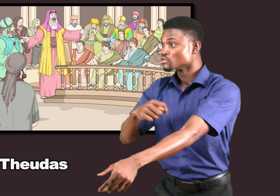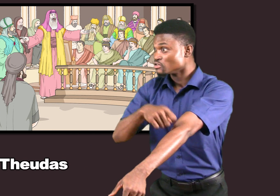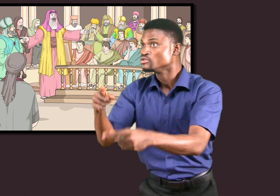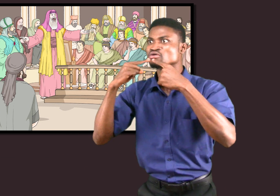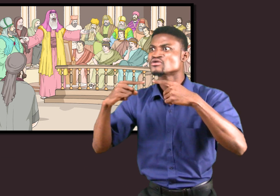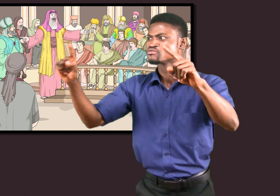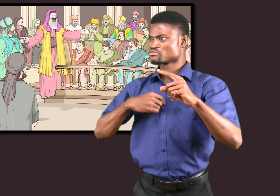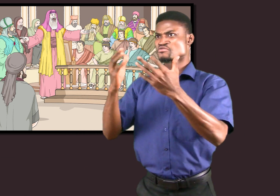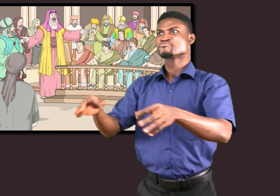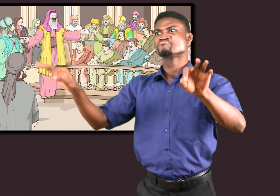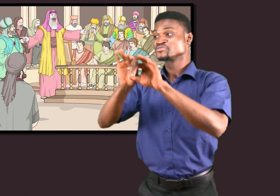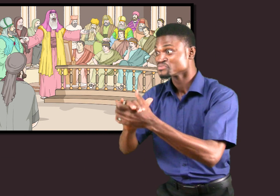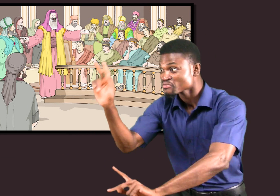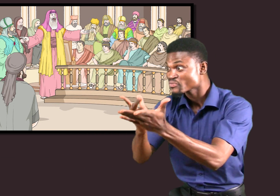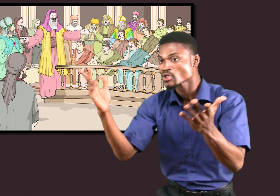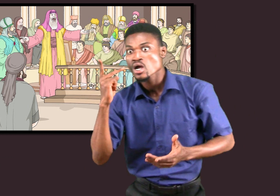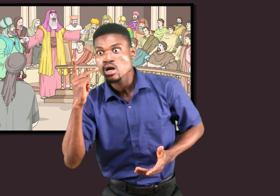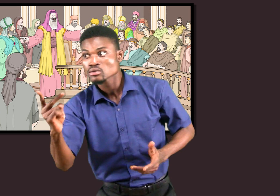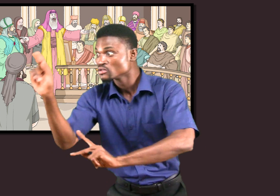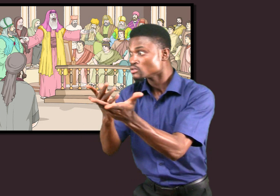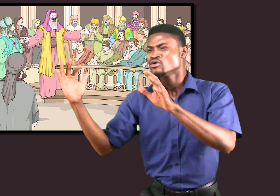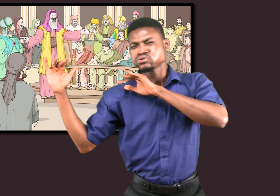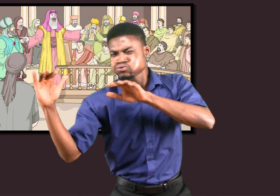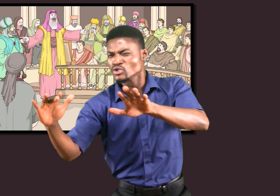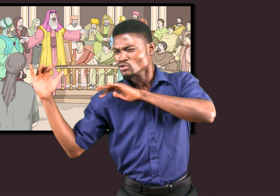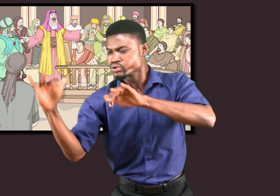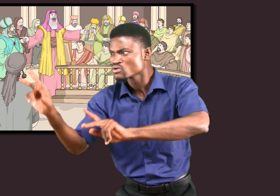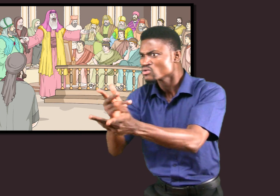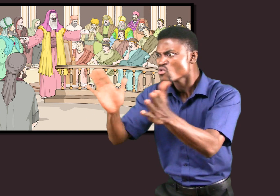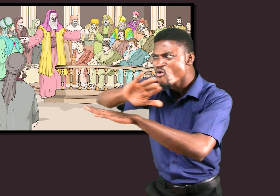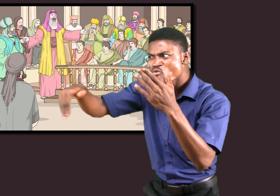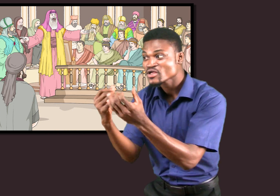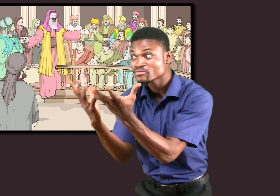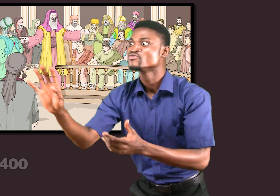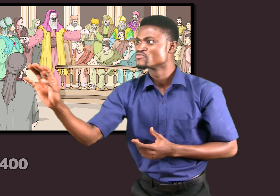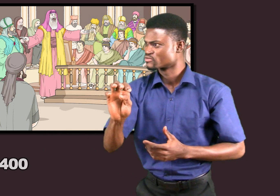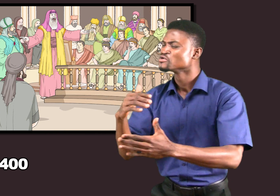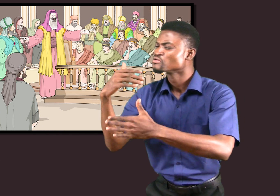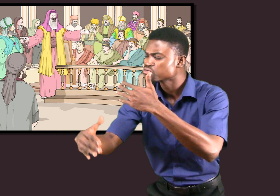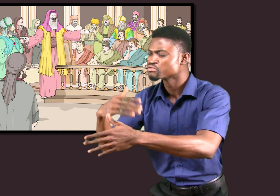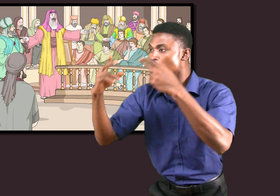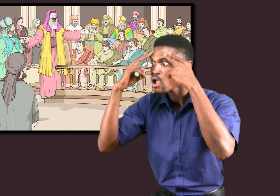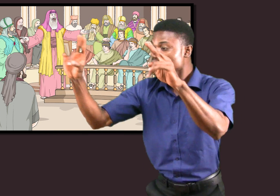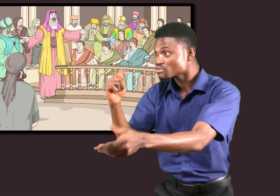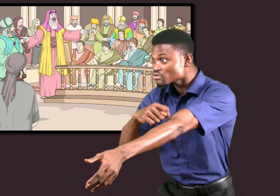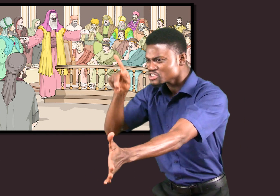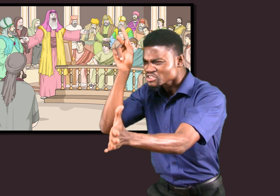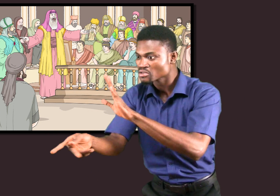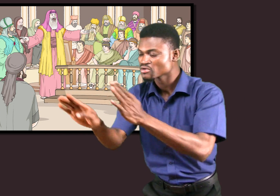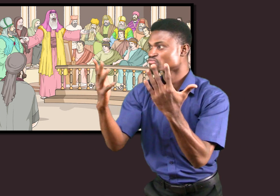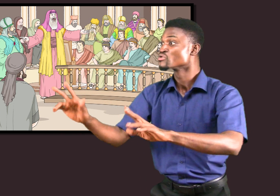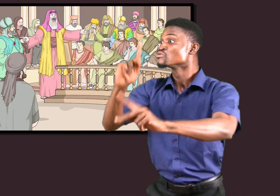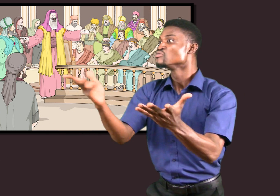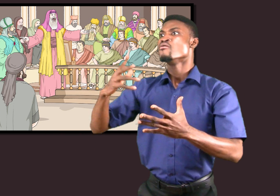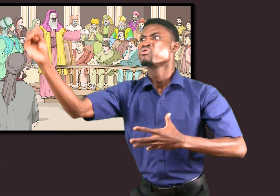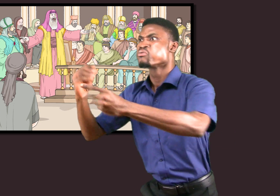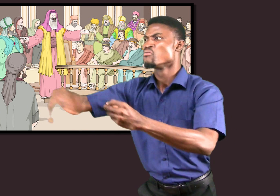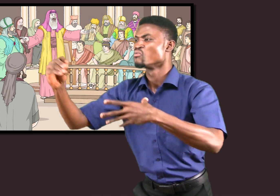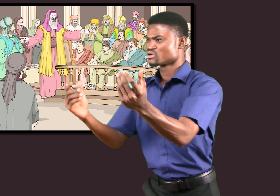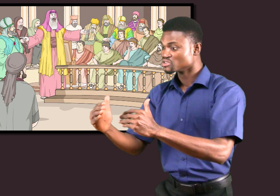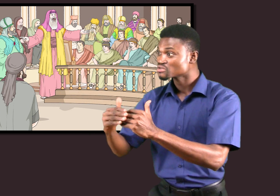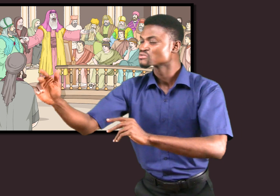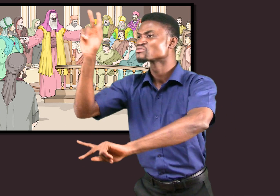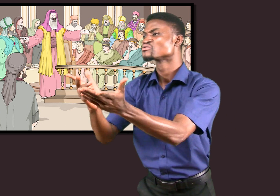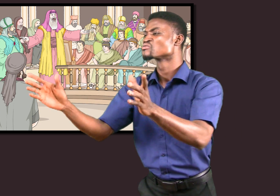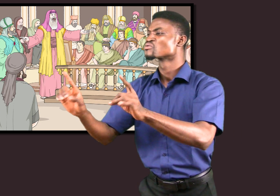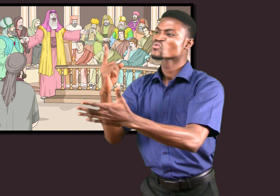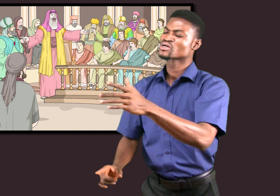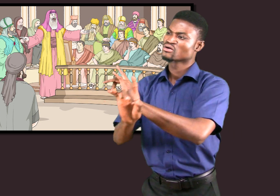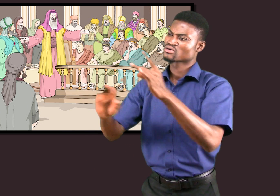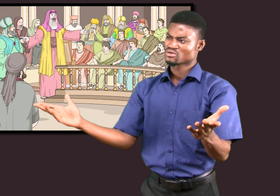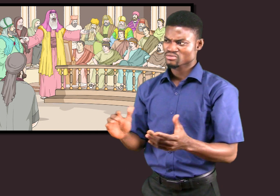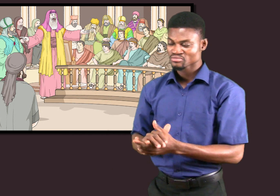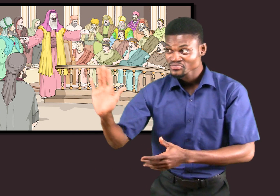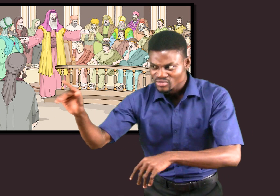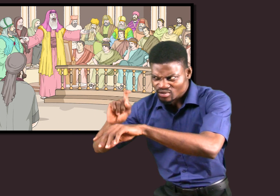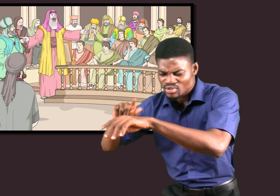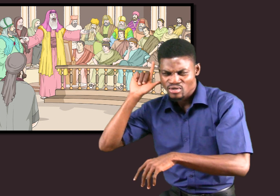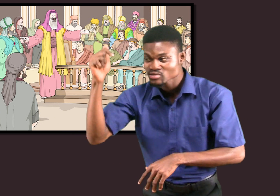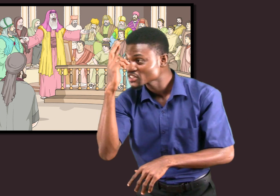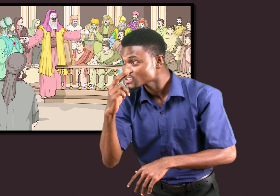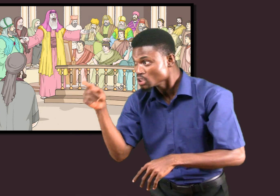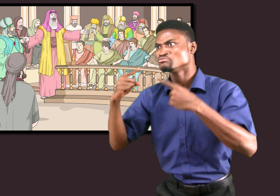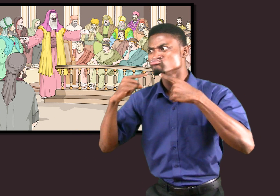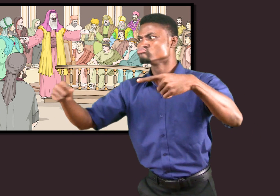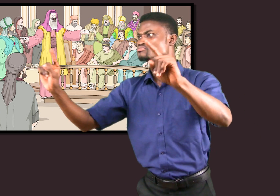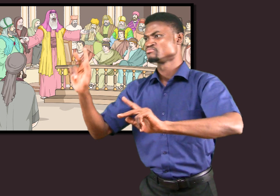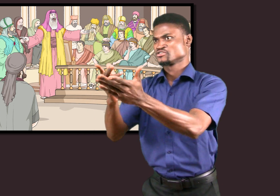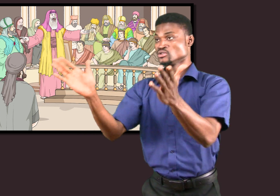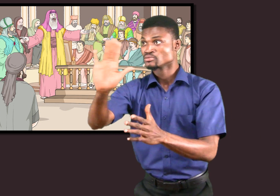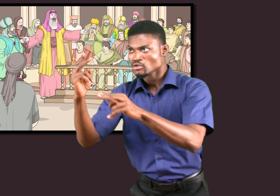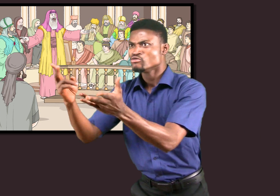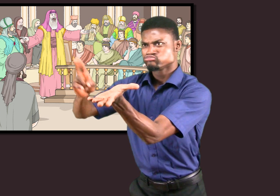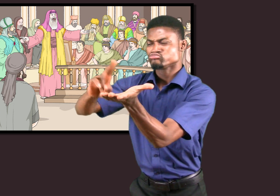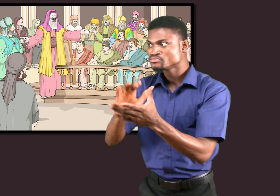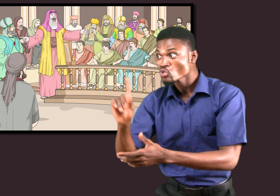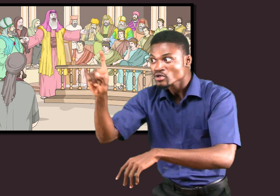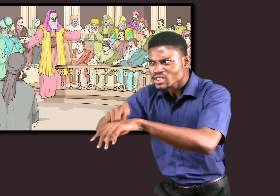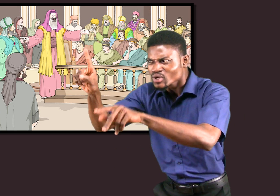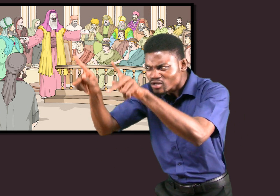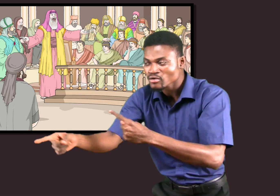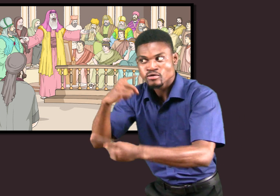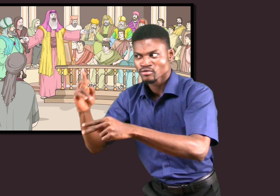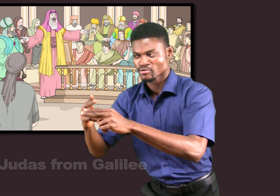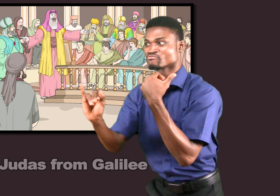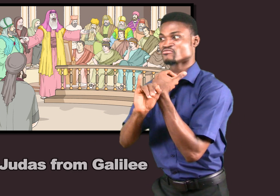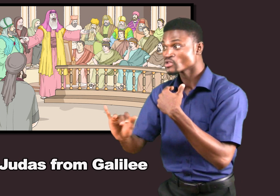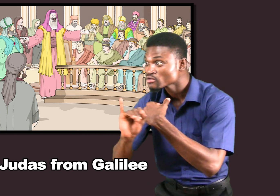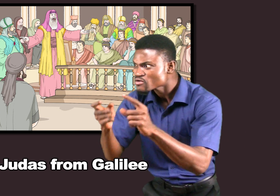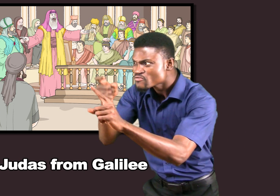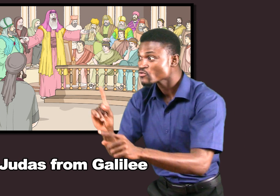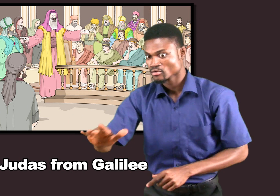Some time ago Theudas rose up, claiming to be somebody, and about four hundred men joined him. He was killed, all his followers were dispersed, and it all came to nothing.